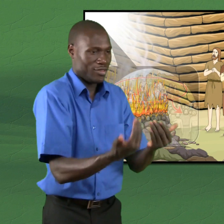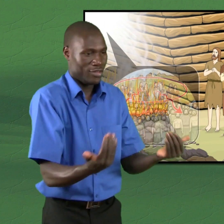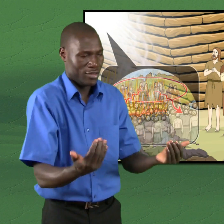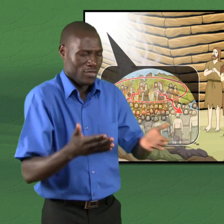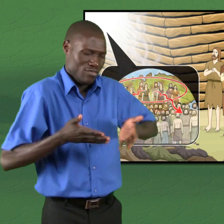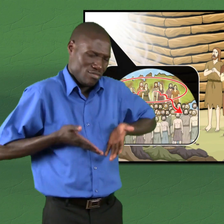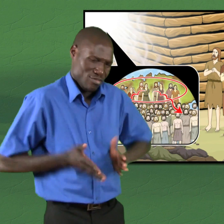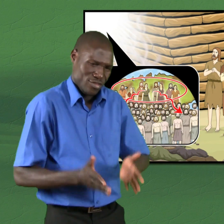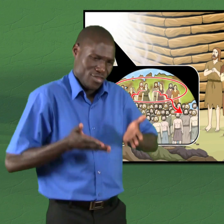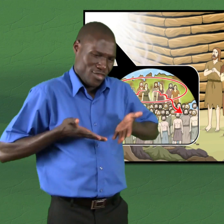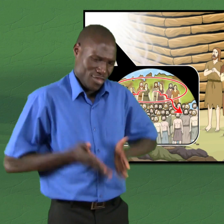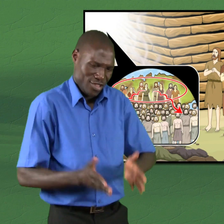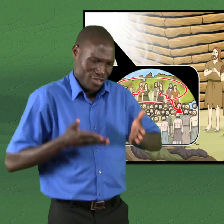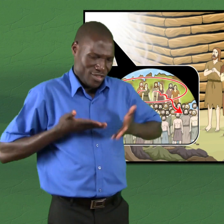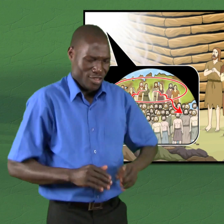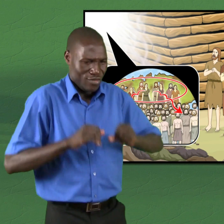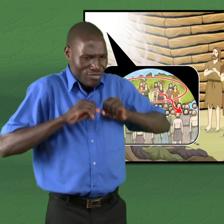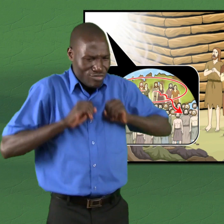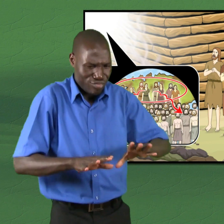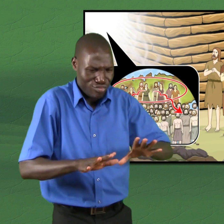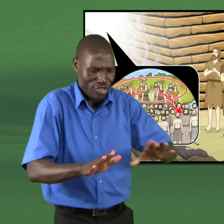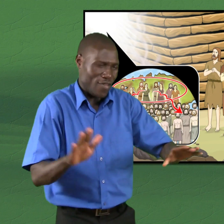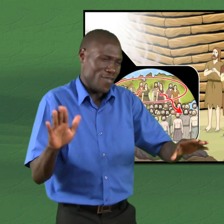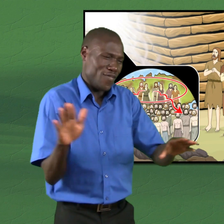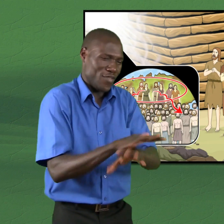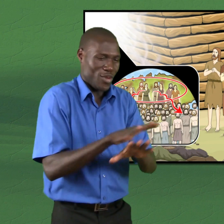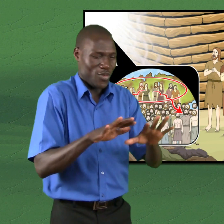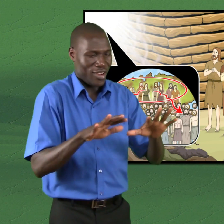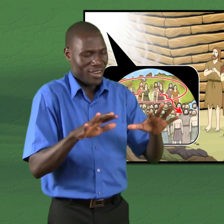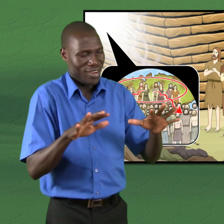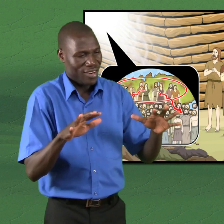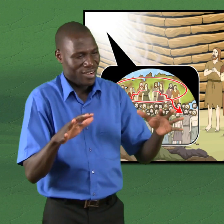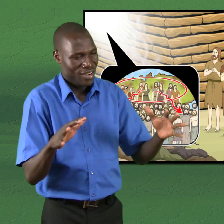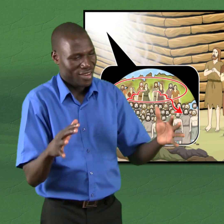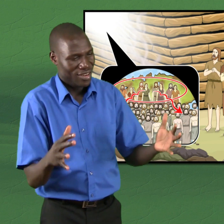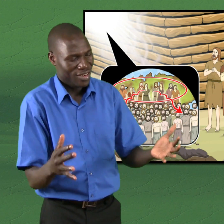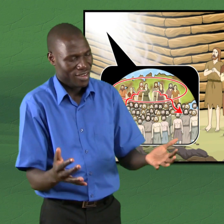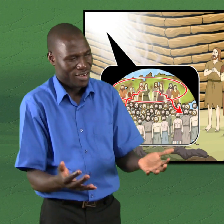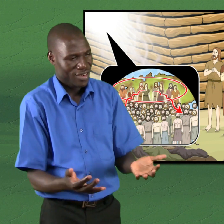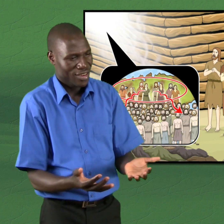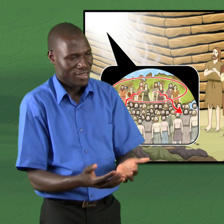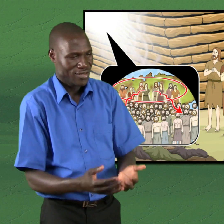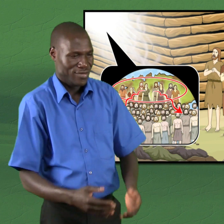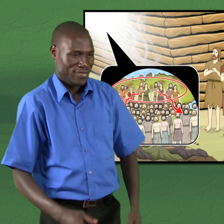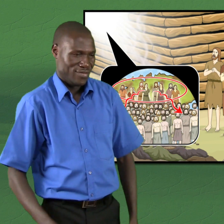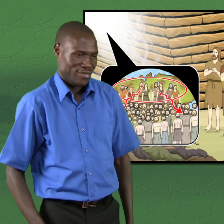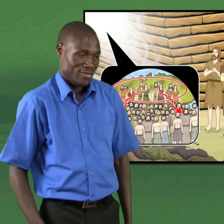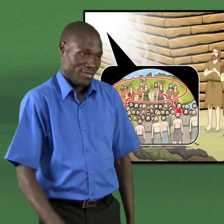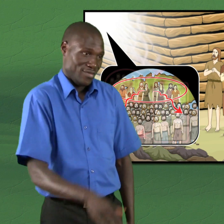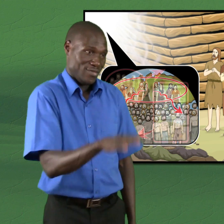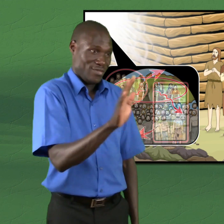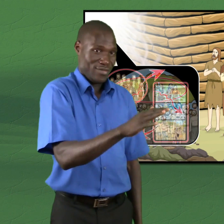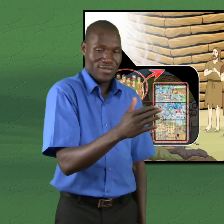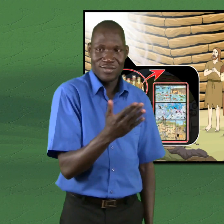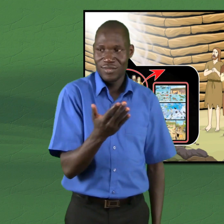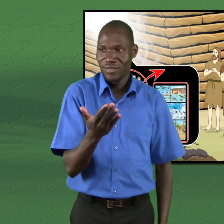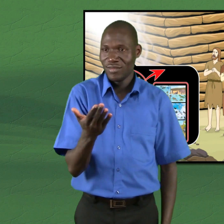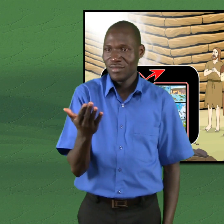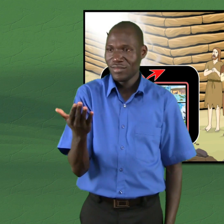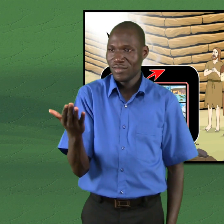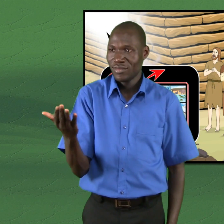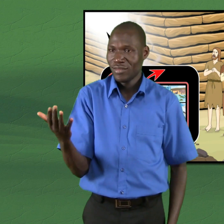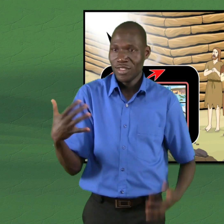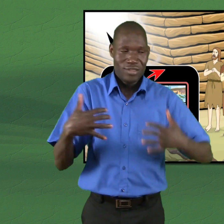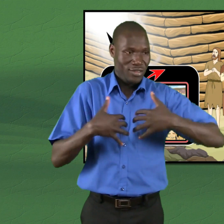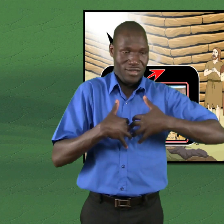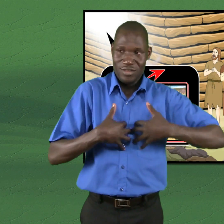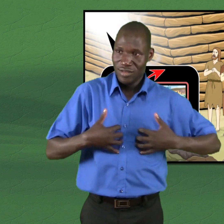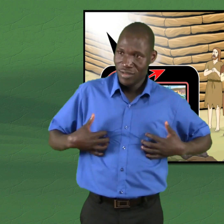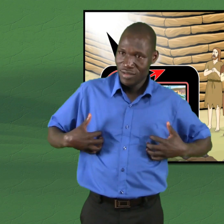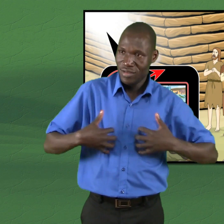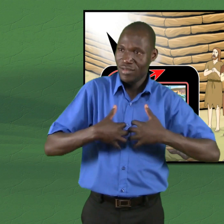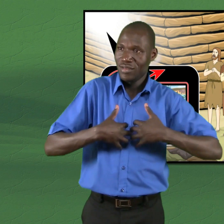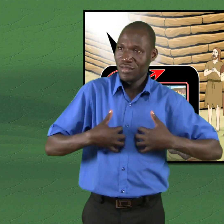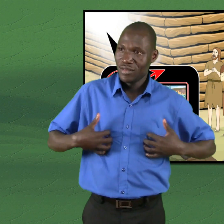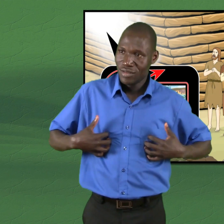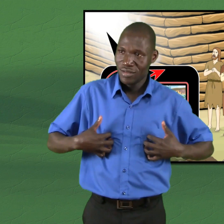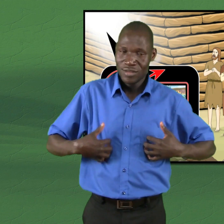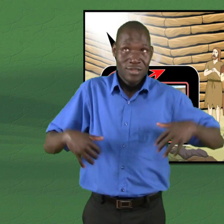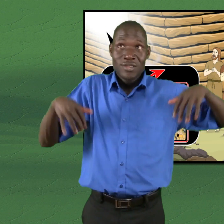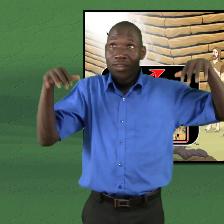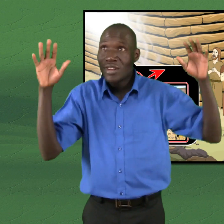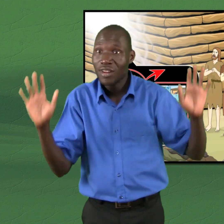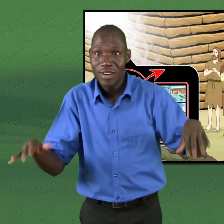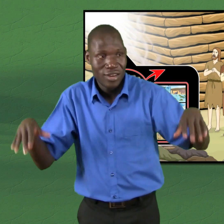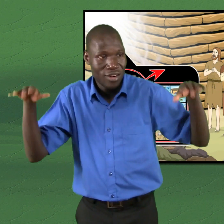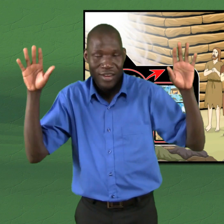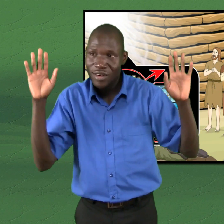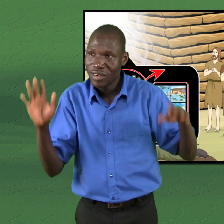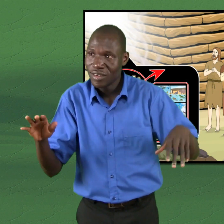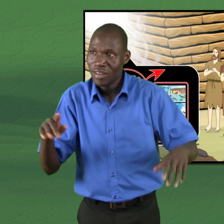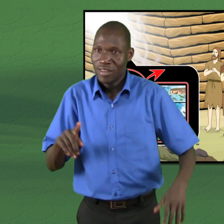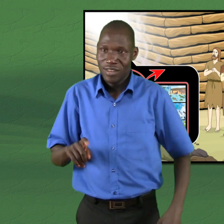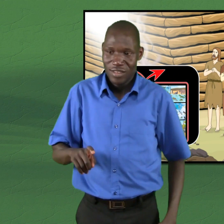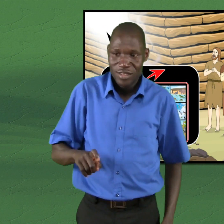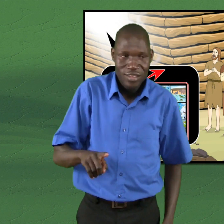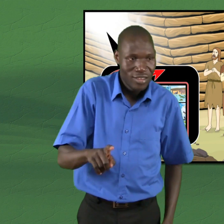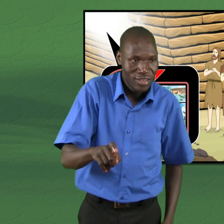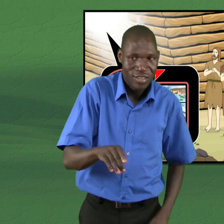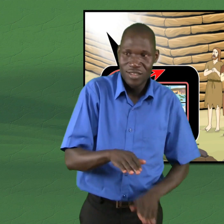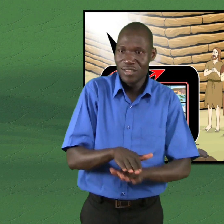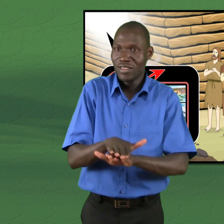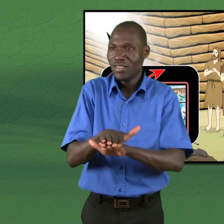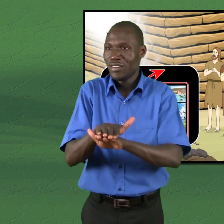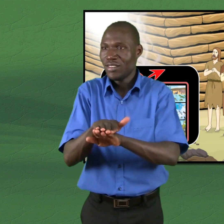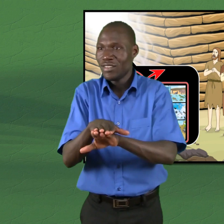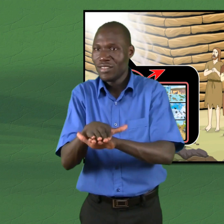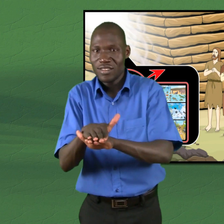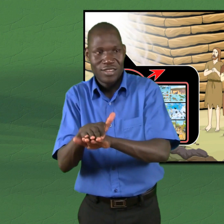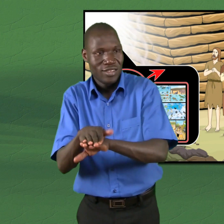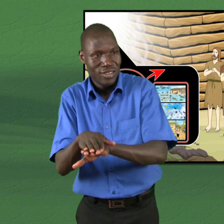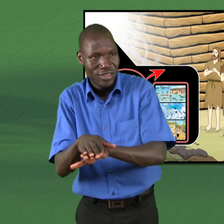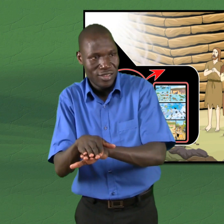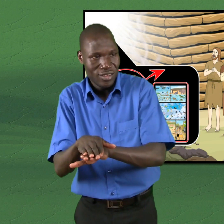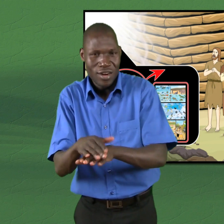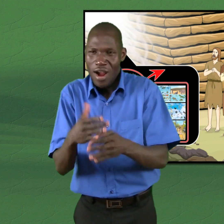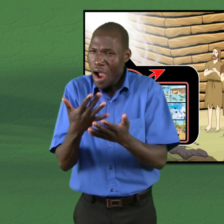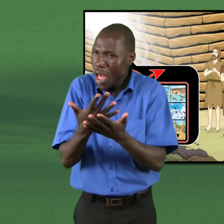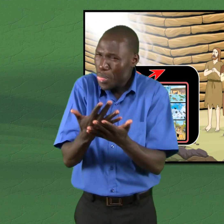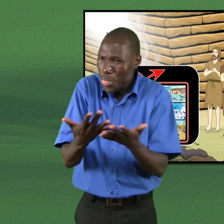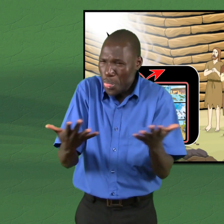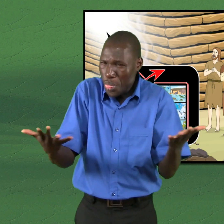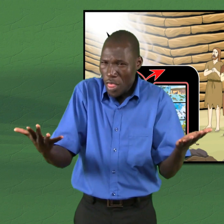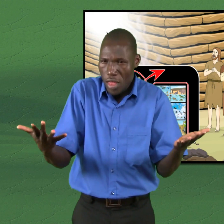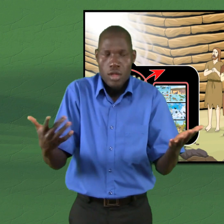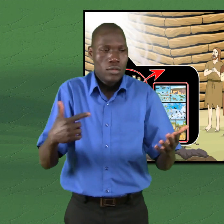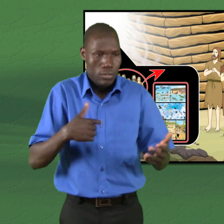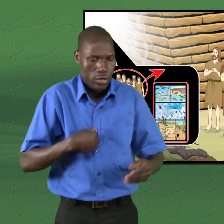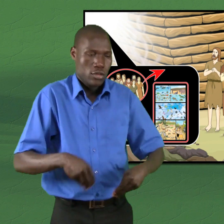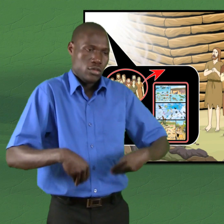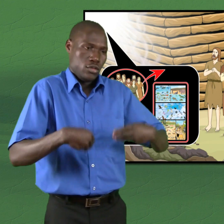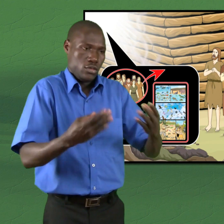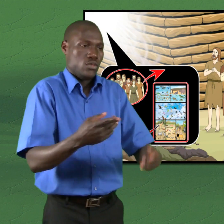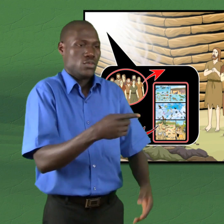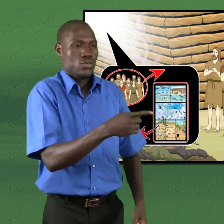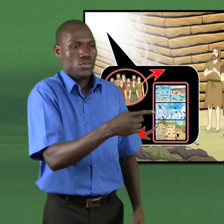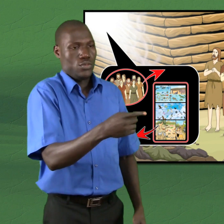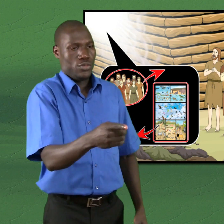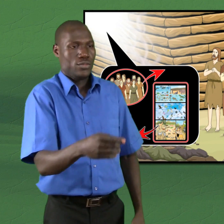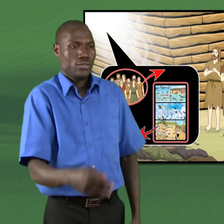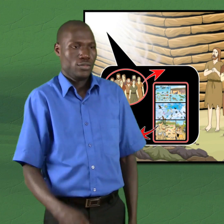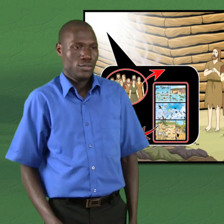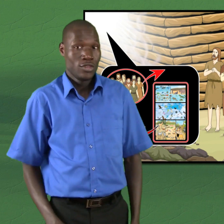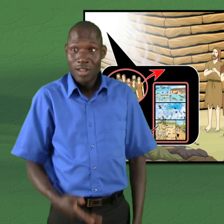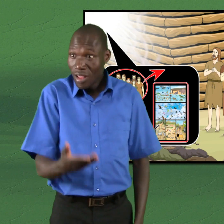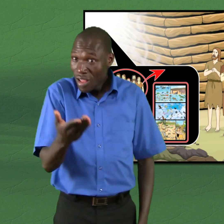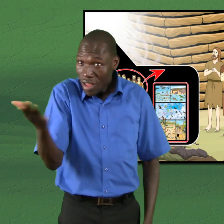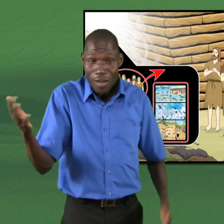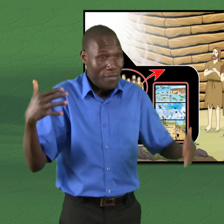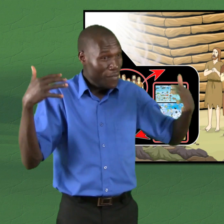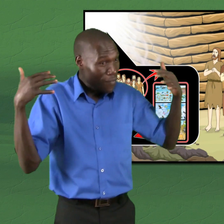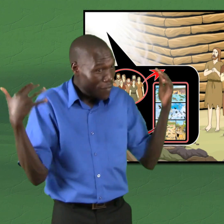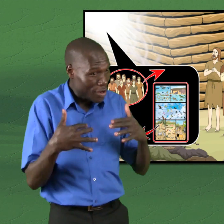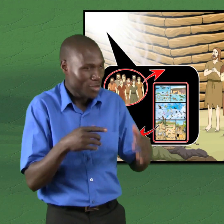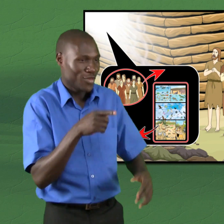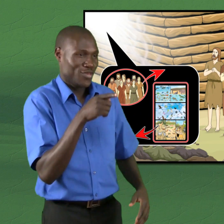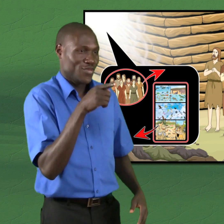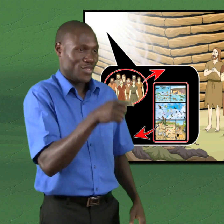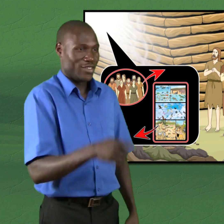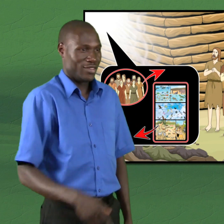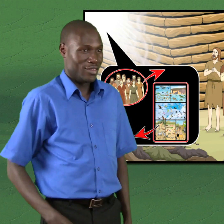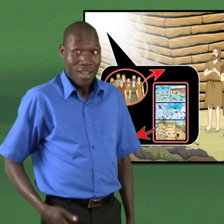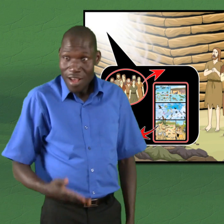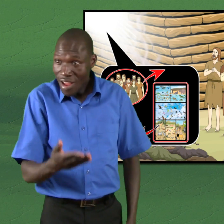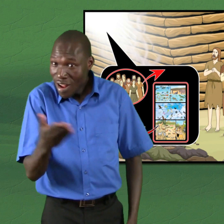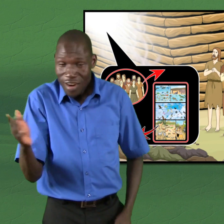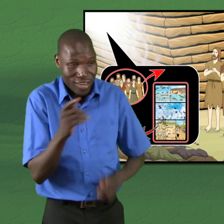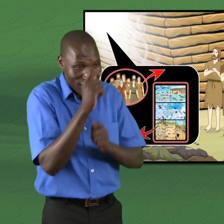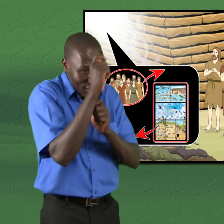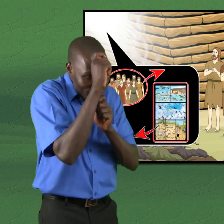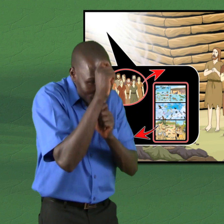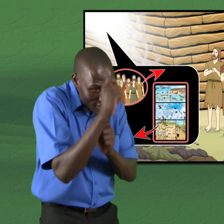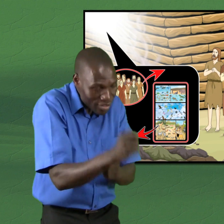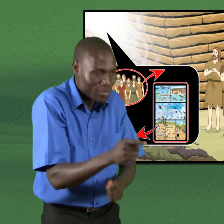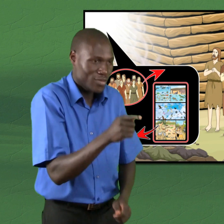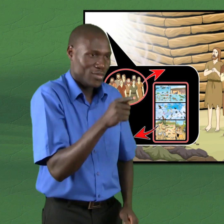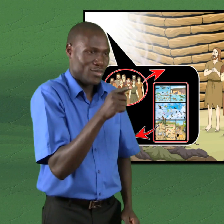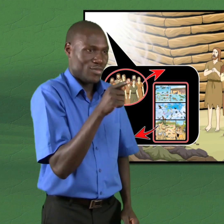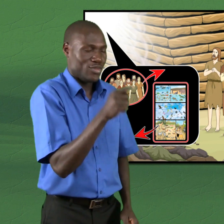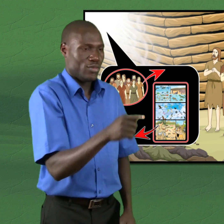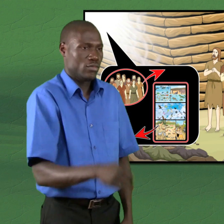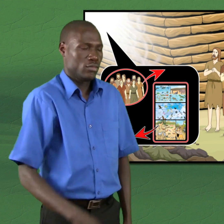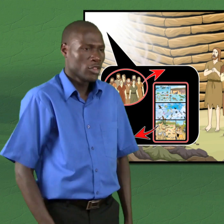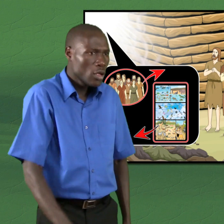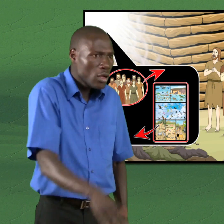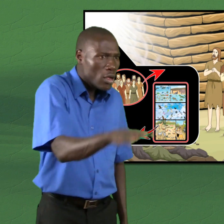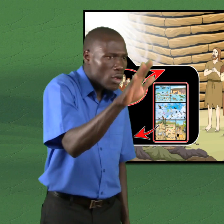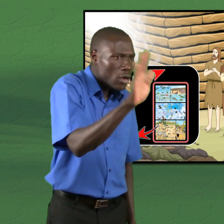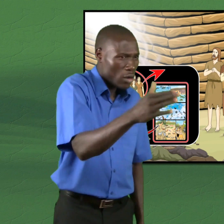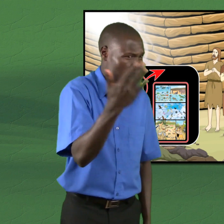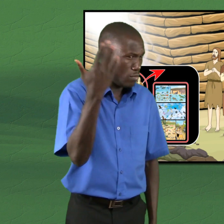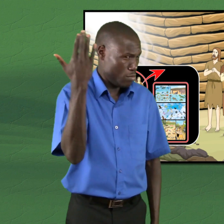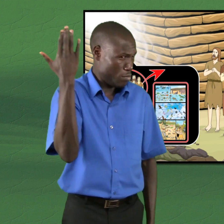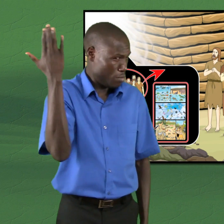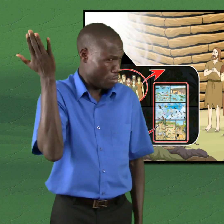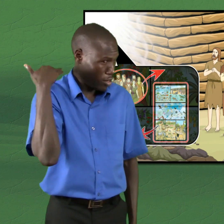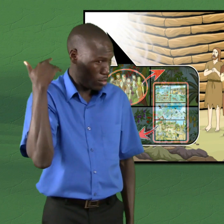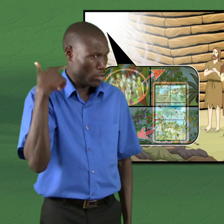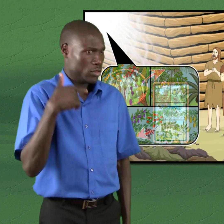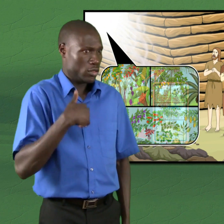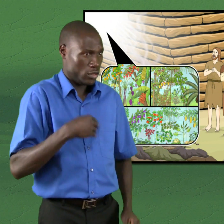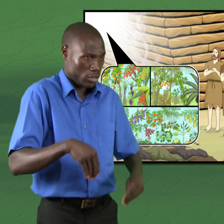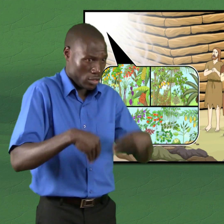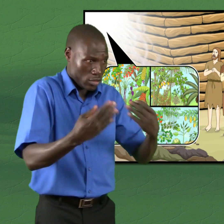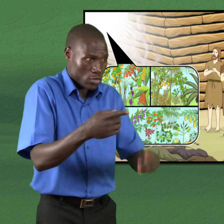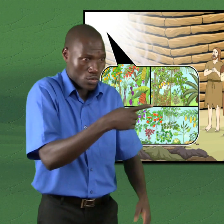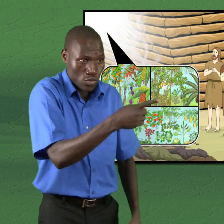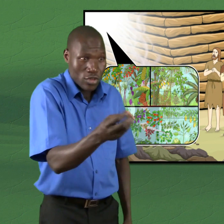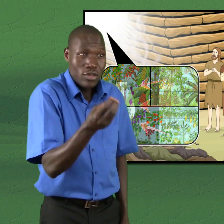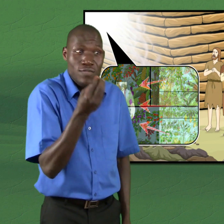The fear and dread of you will fall on every living creature on the earth, every bird of the air, every creature that crawls on the ground, and all the fish of the sea.